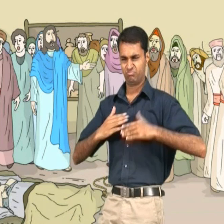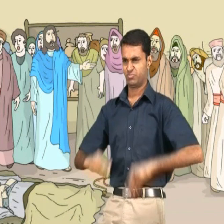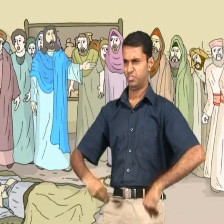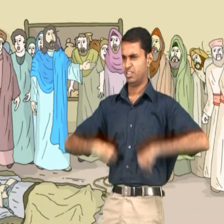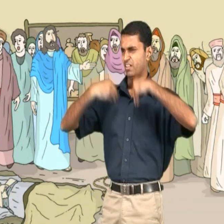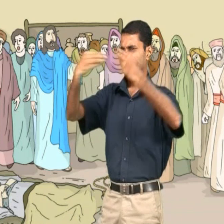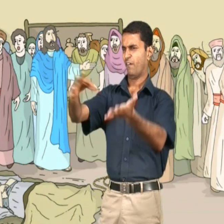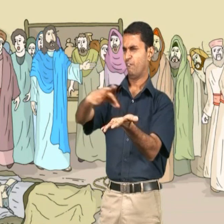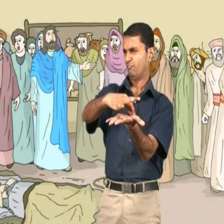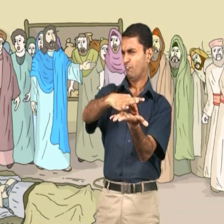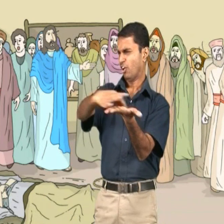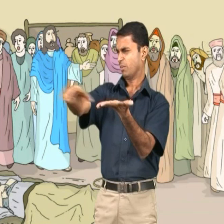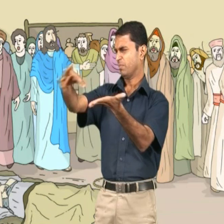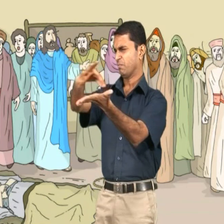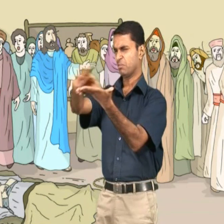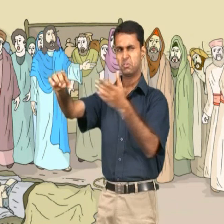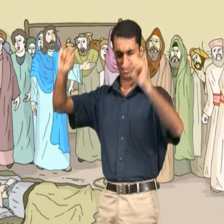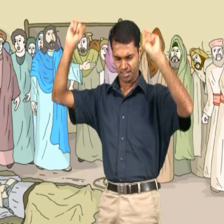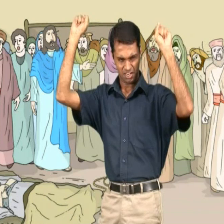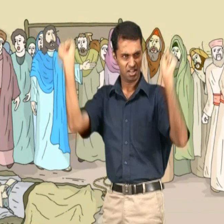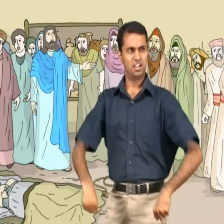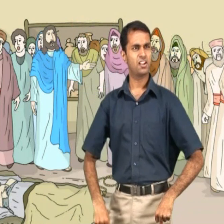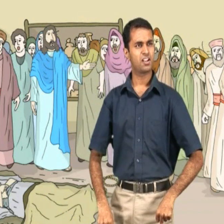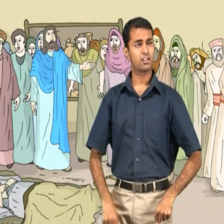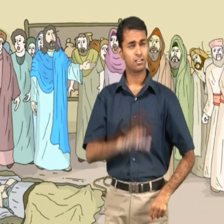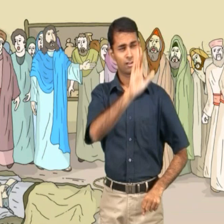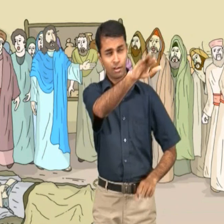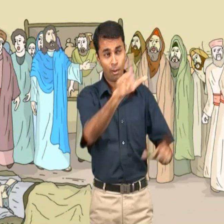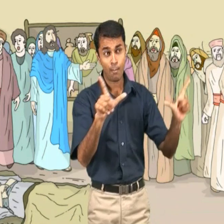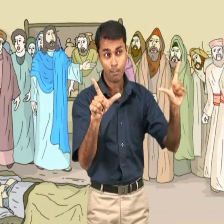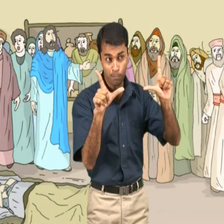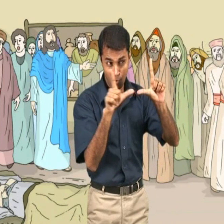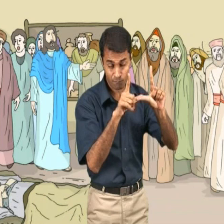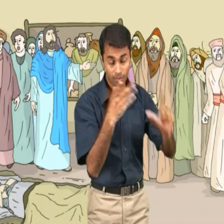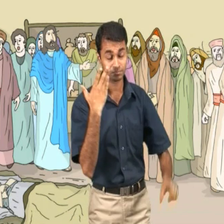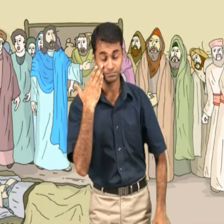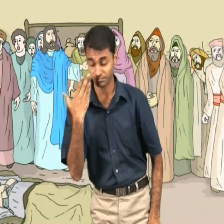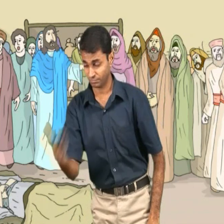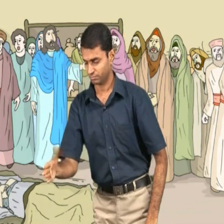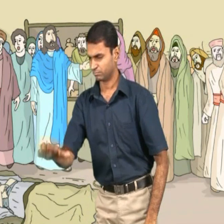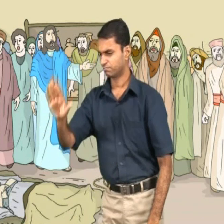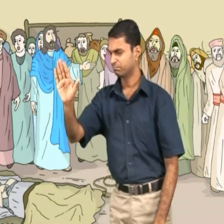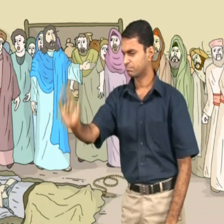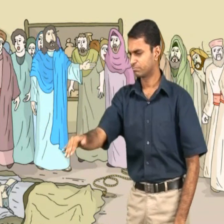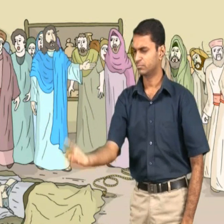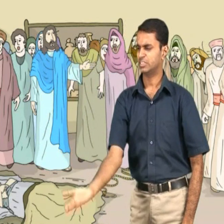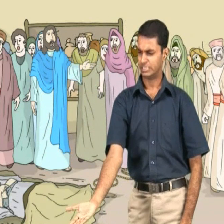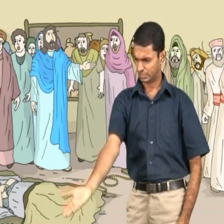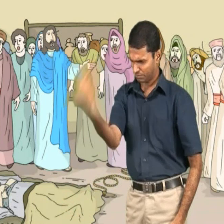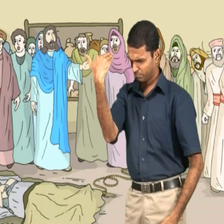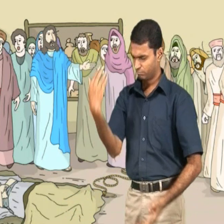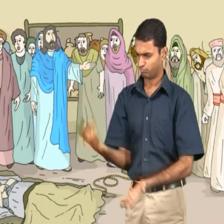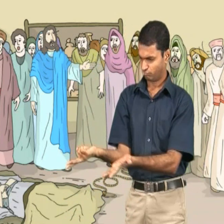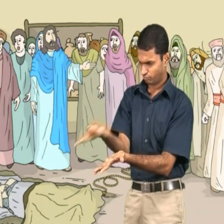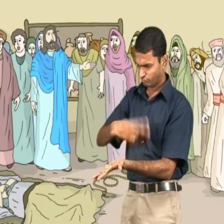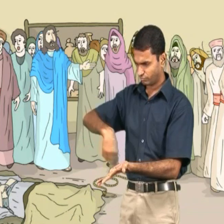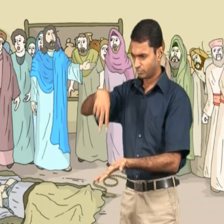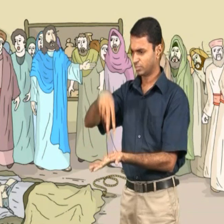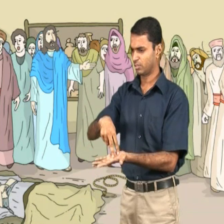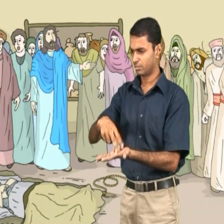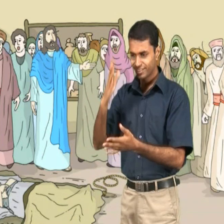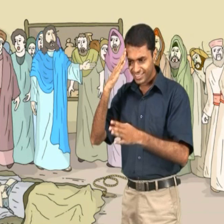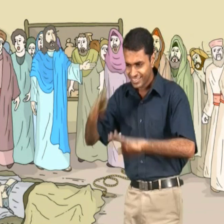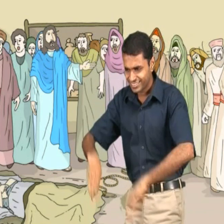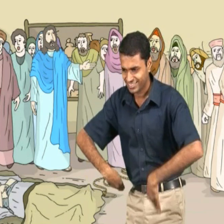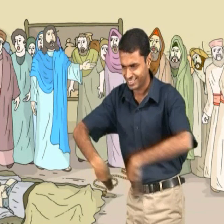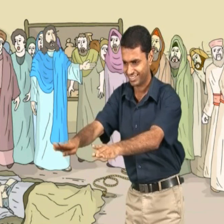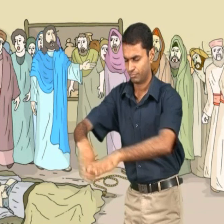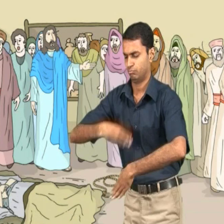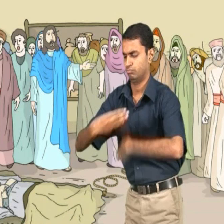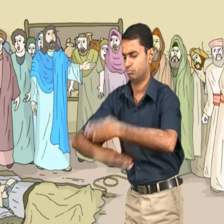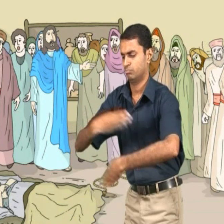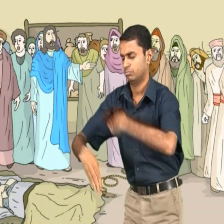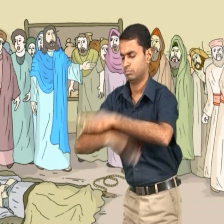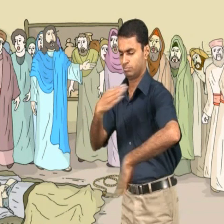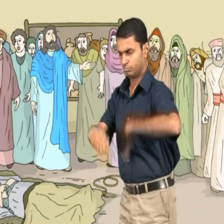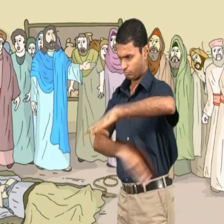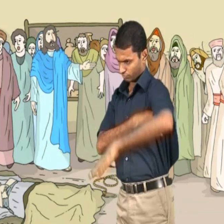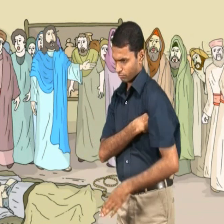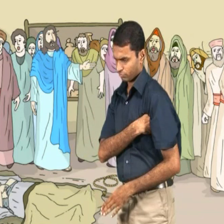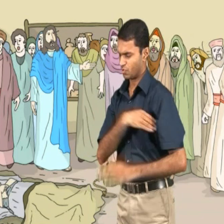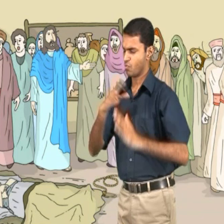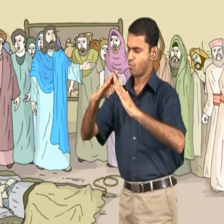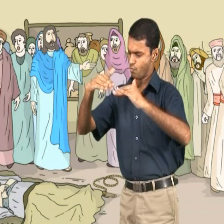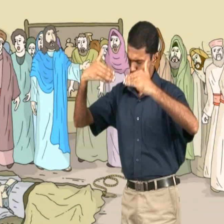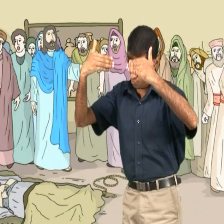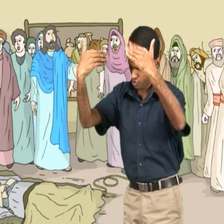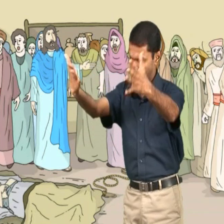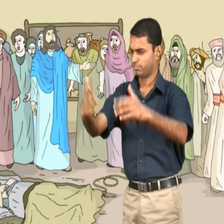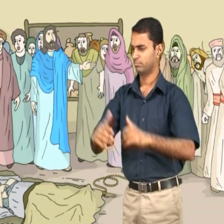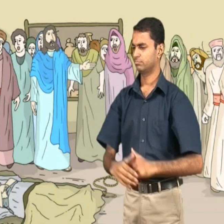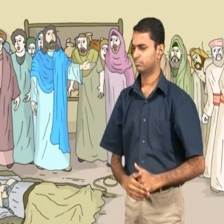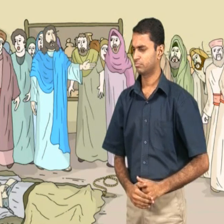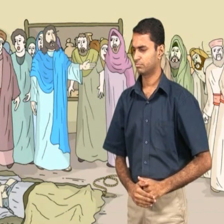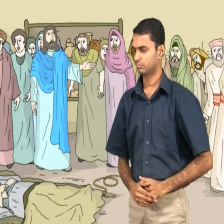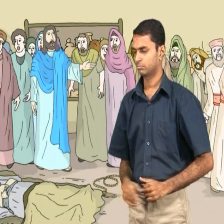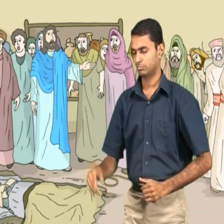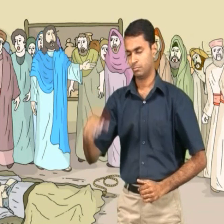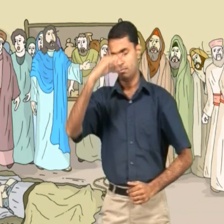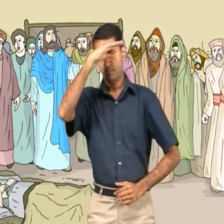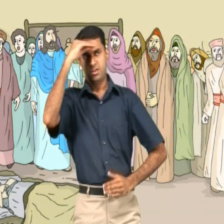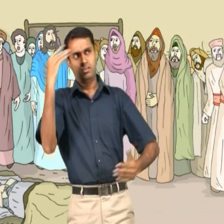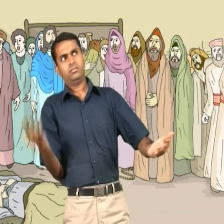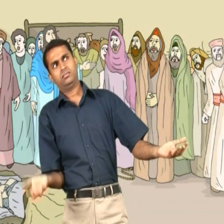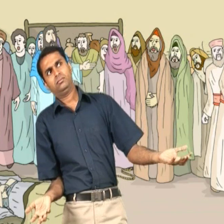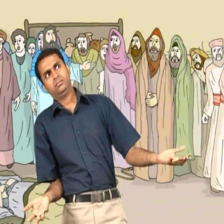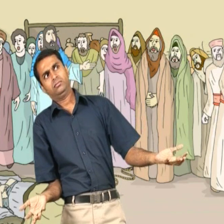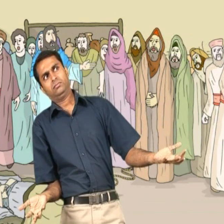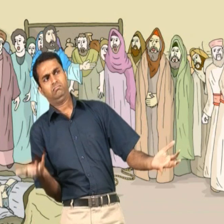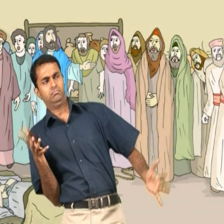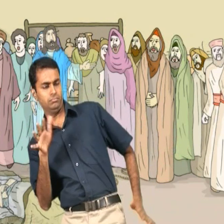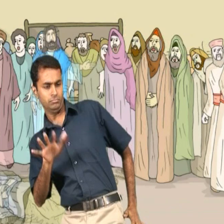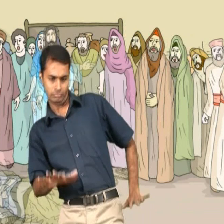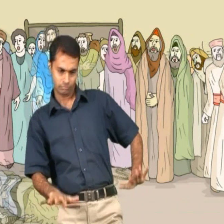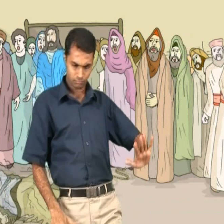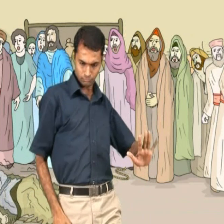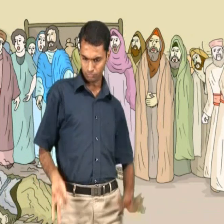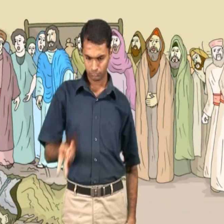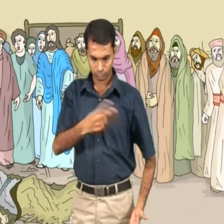He said to the paralytic, “I tell you, get up, pick up your mat, and go home.”